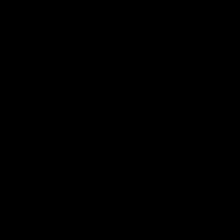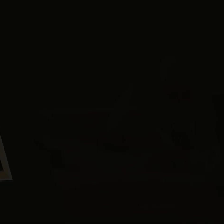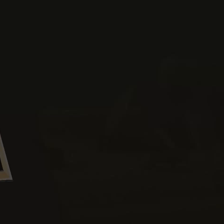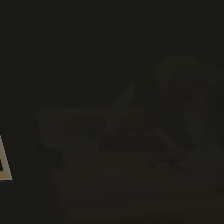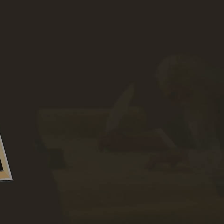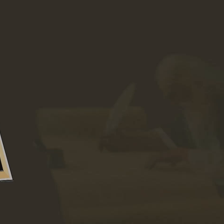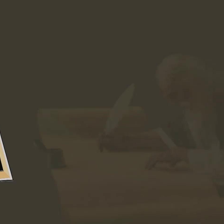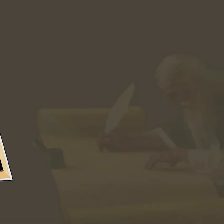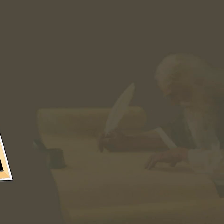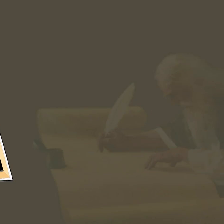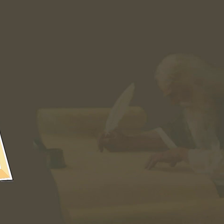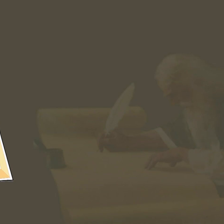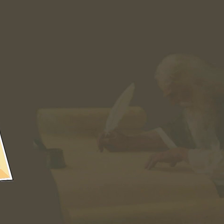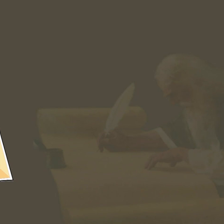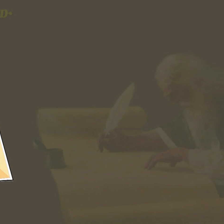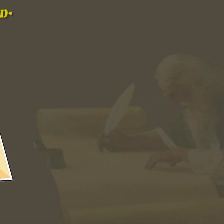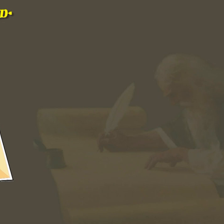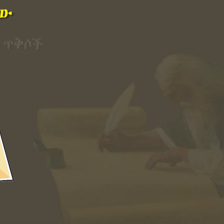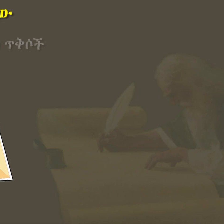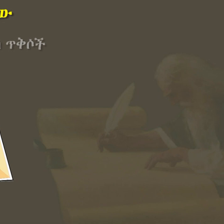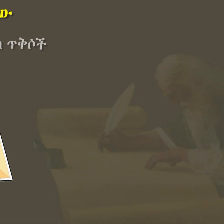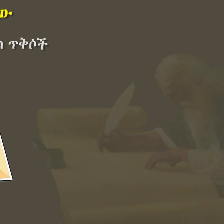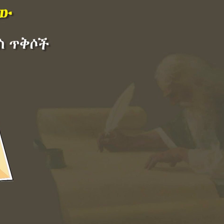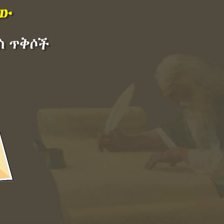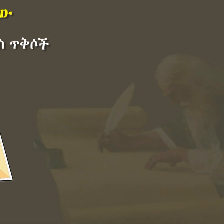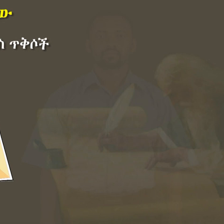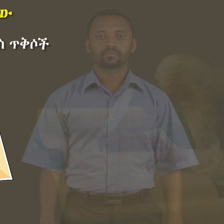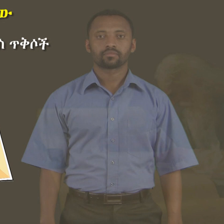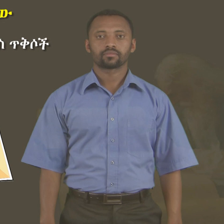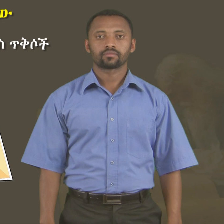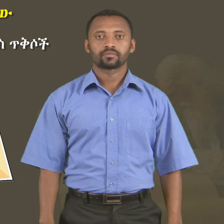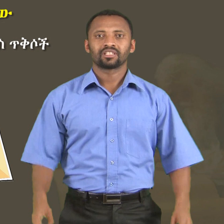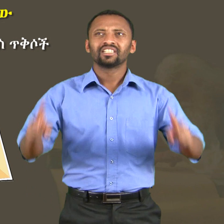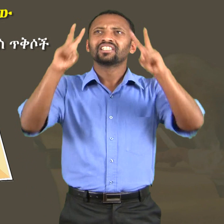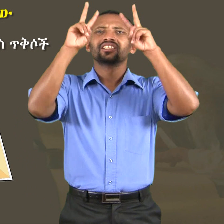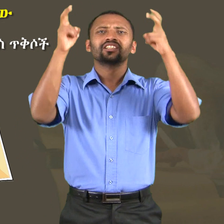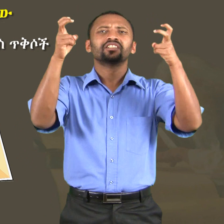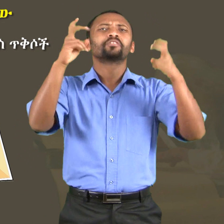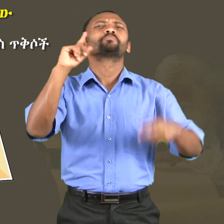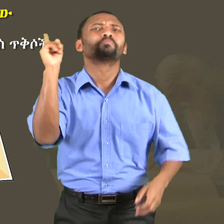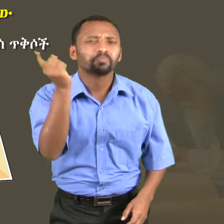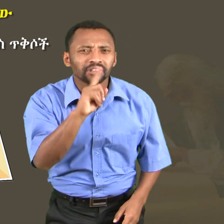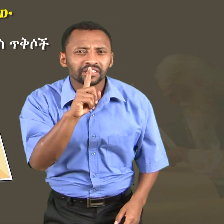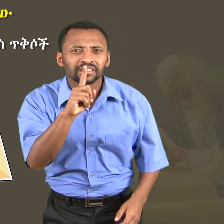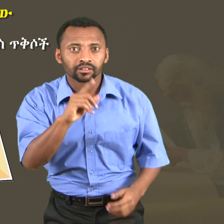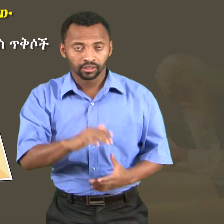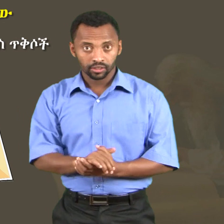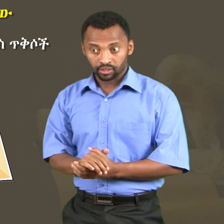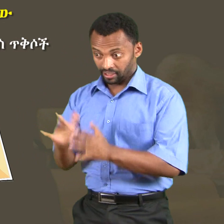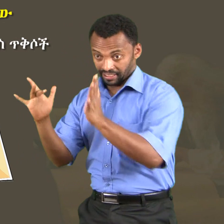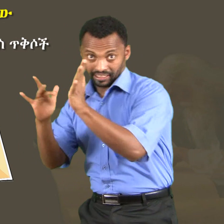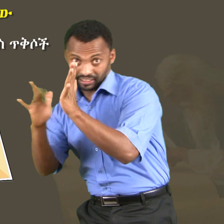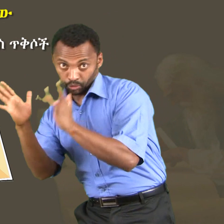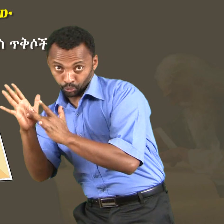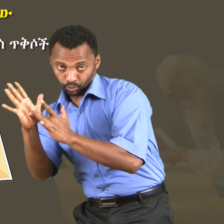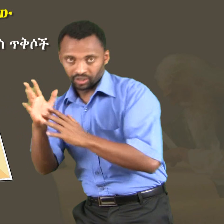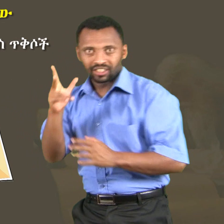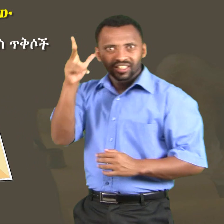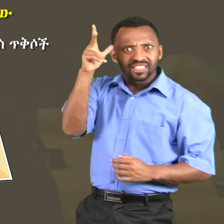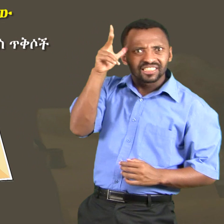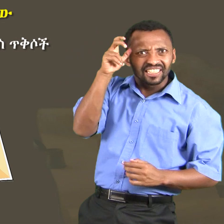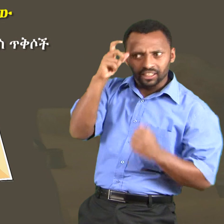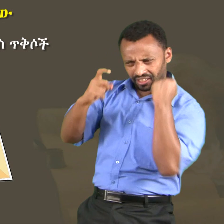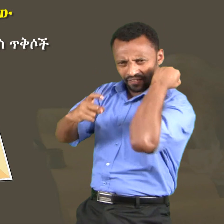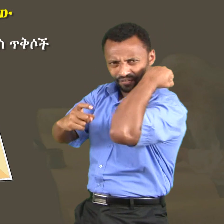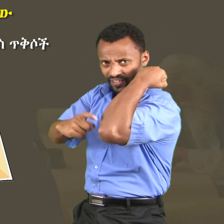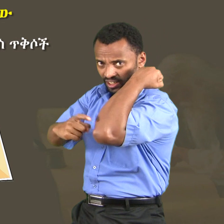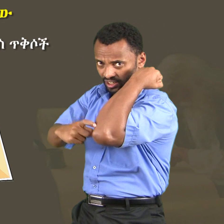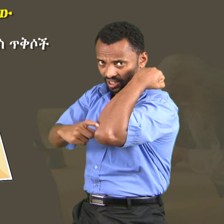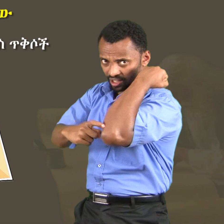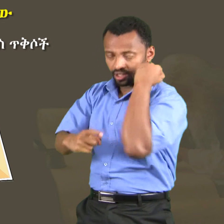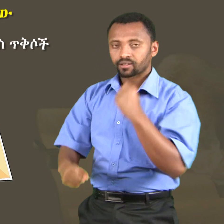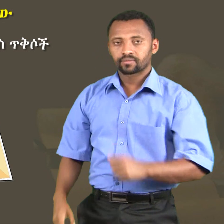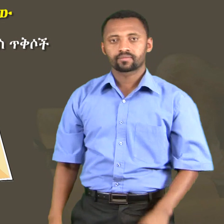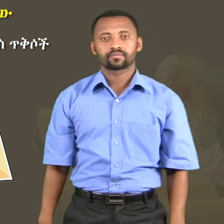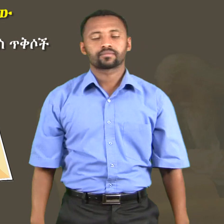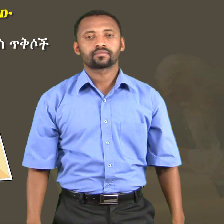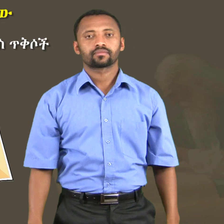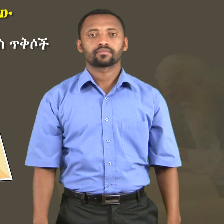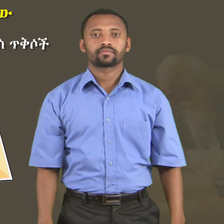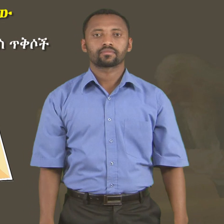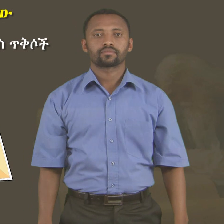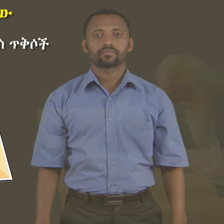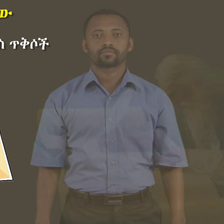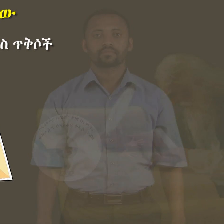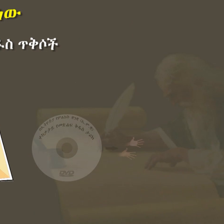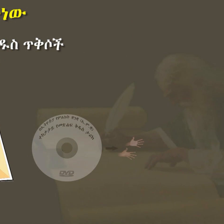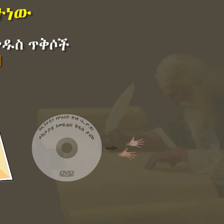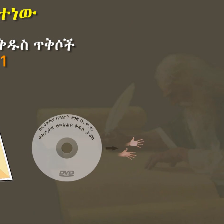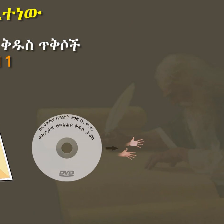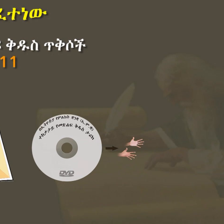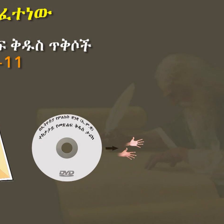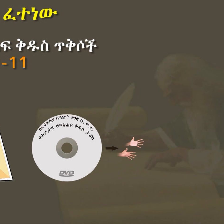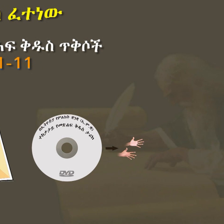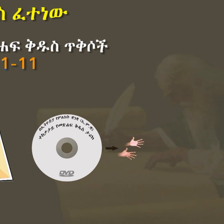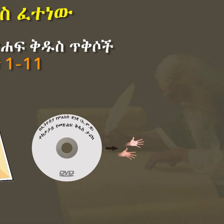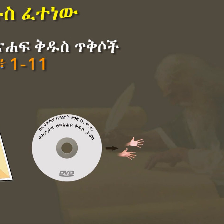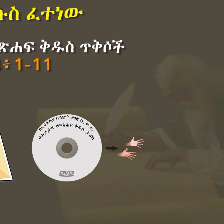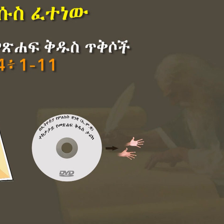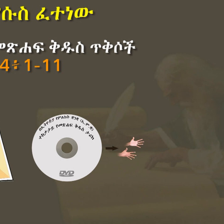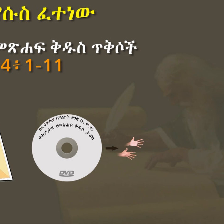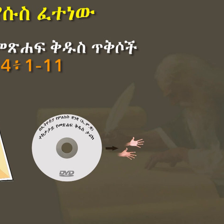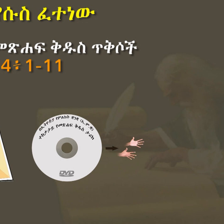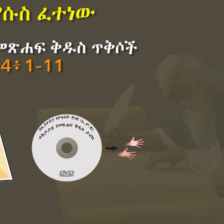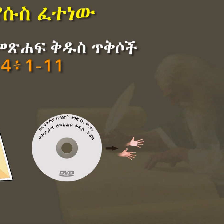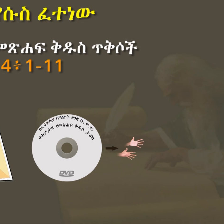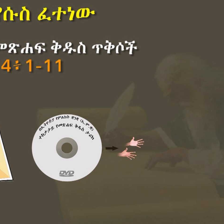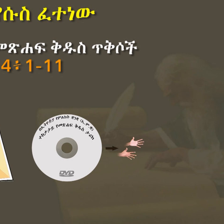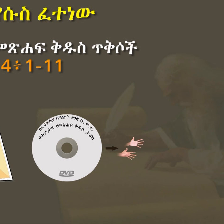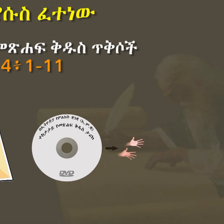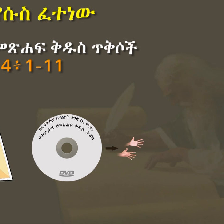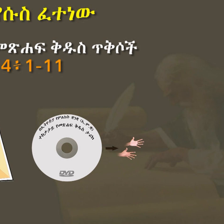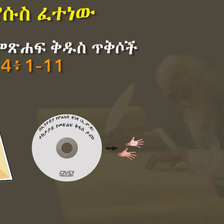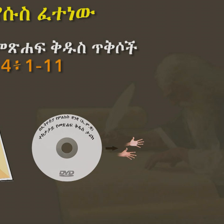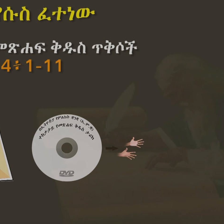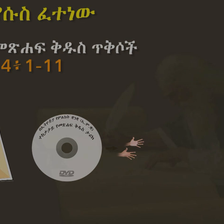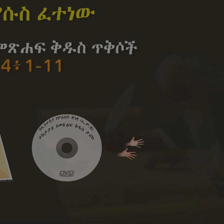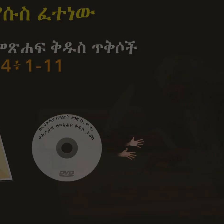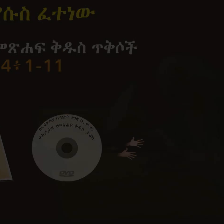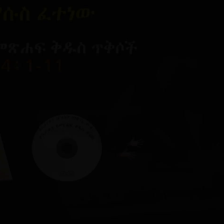The devil tempts Jesus